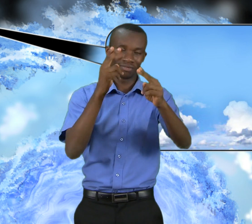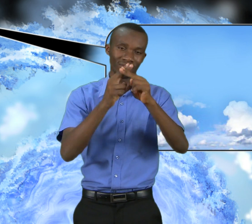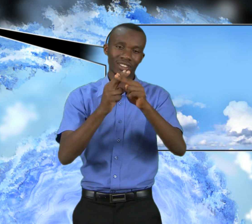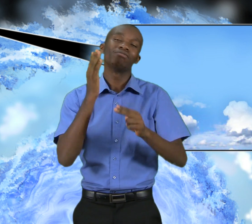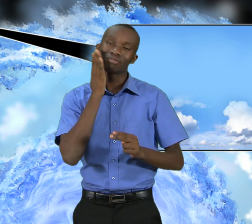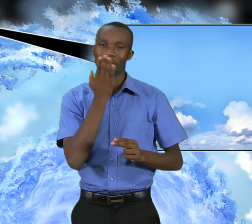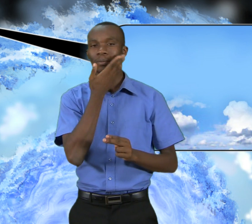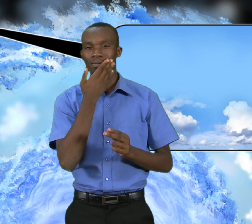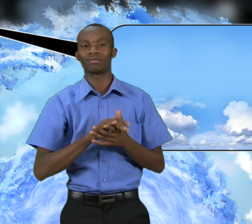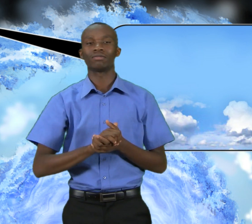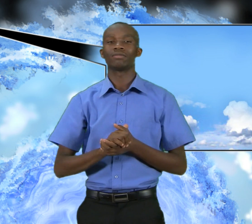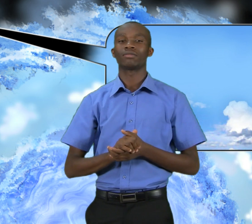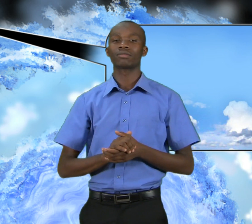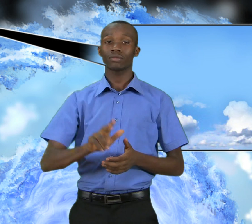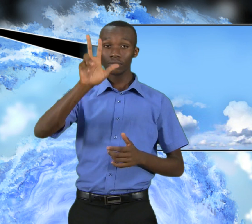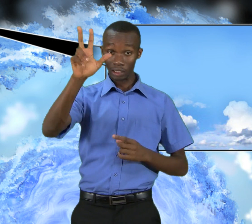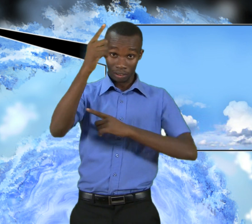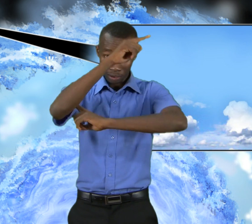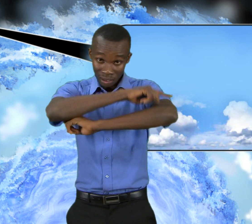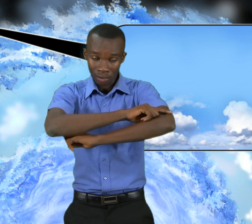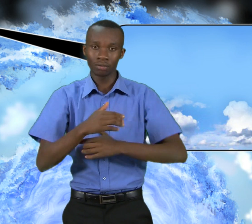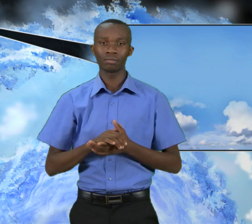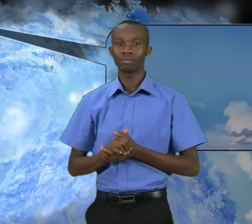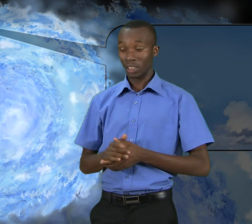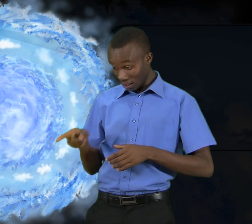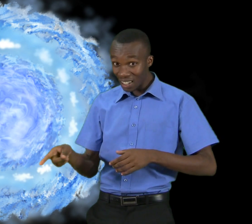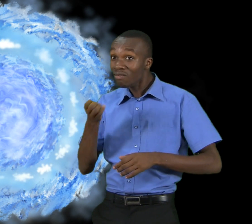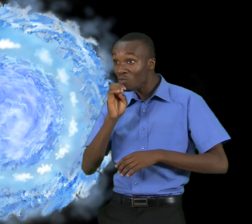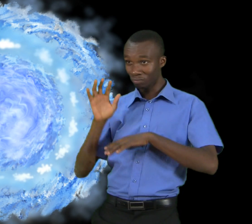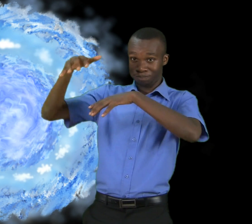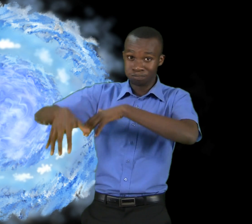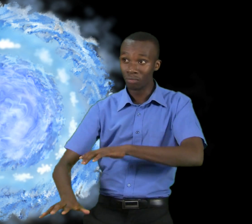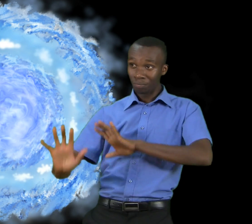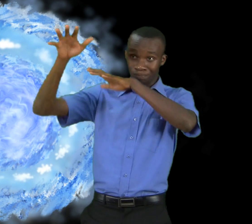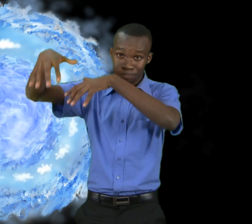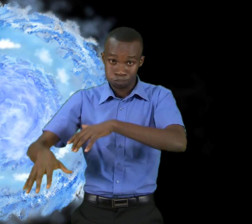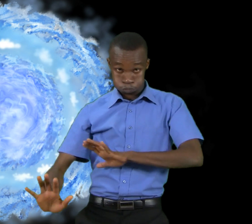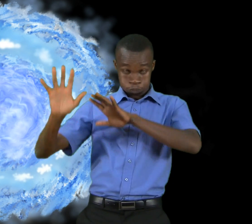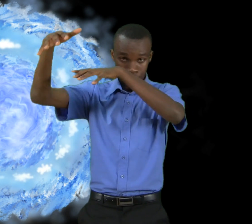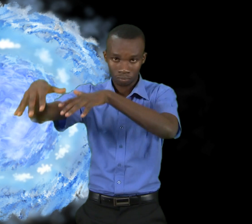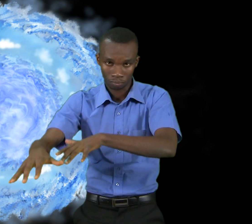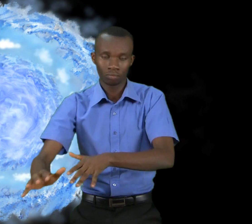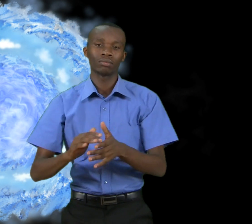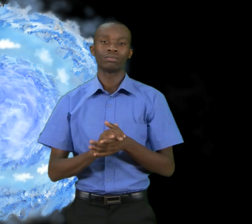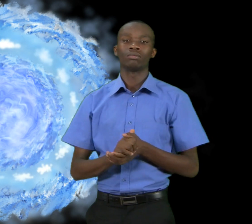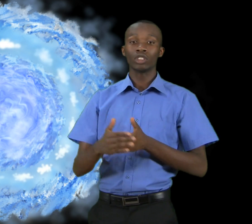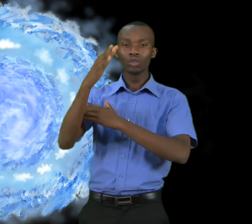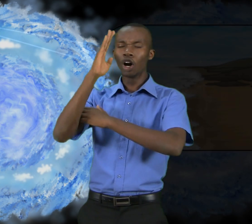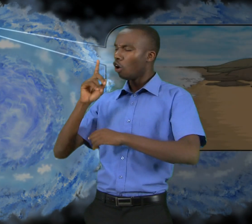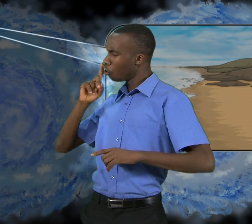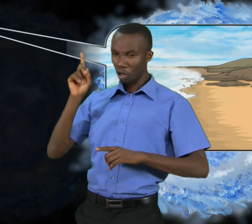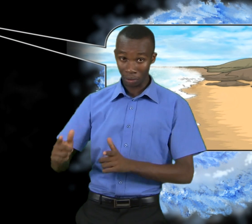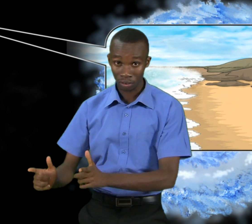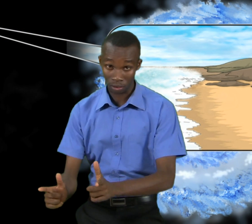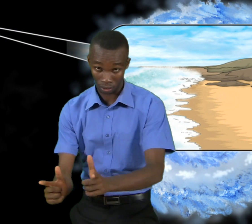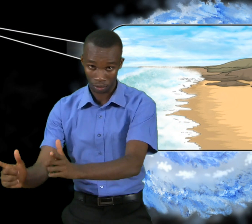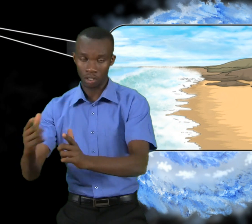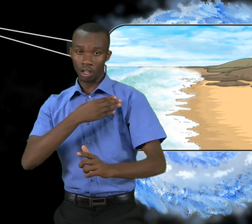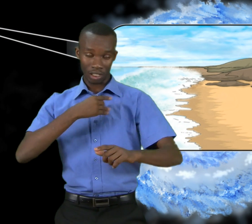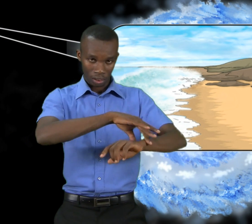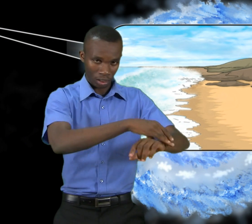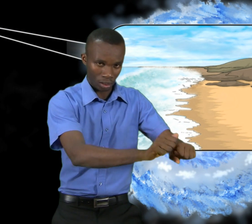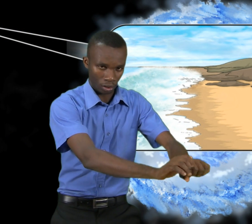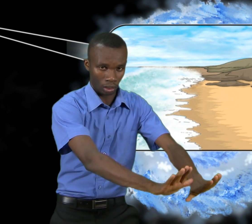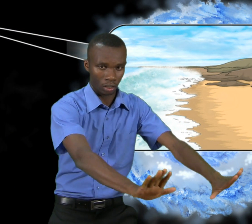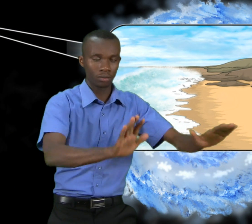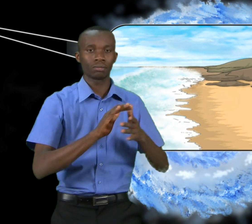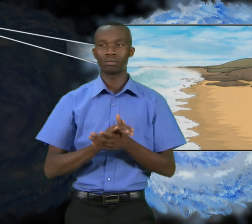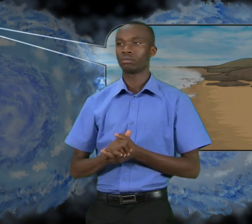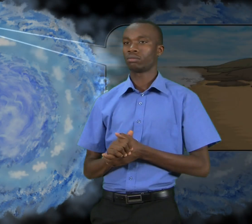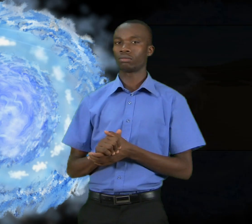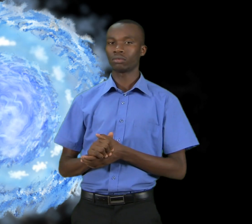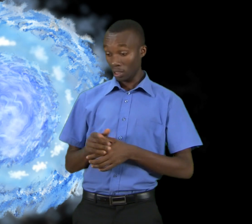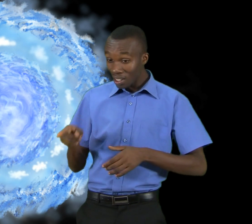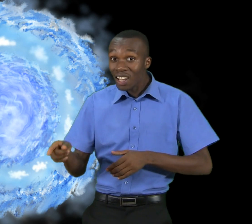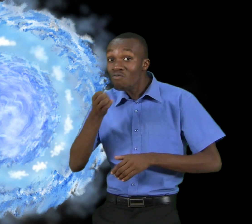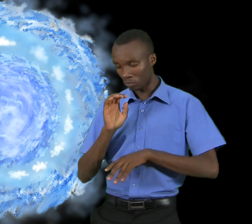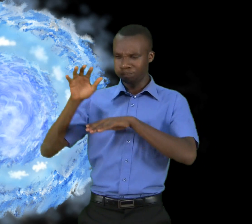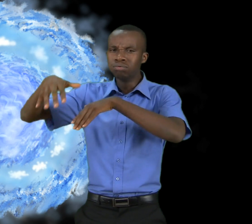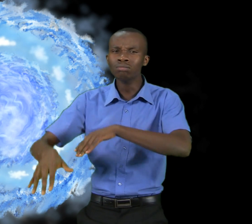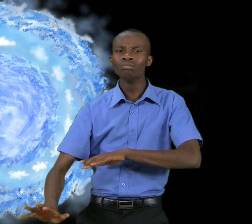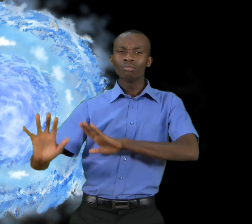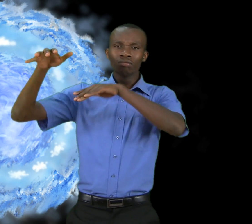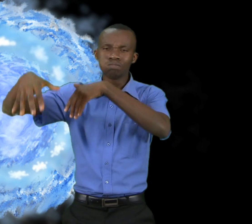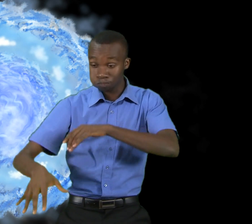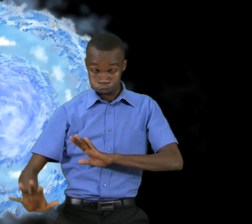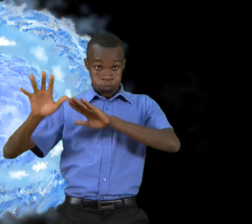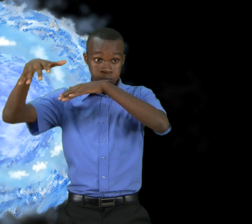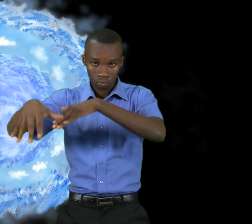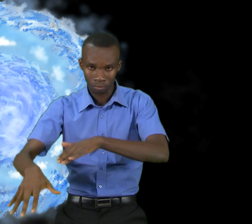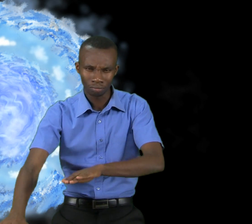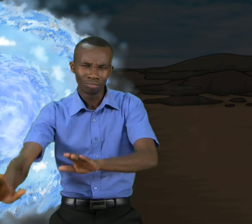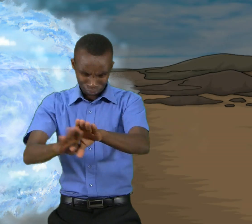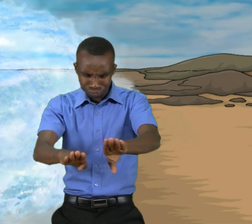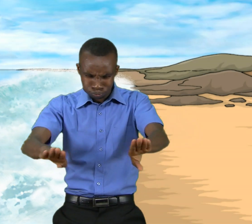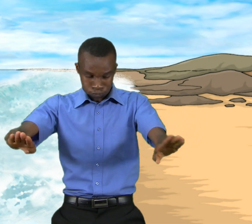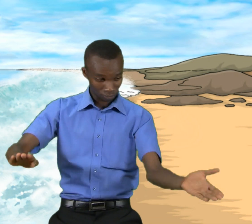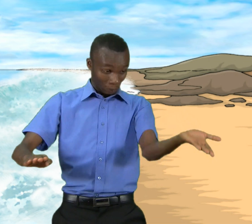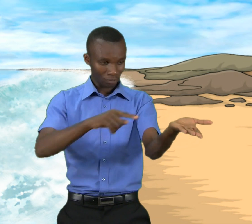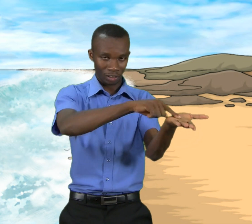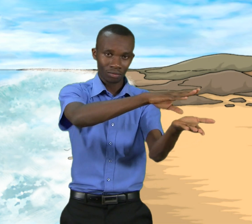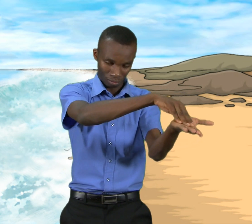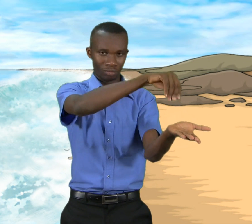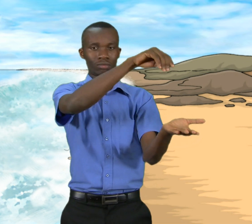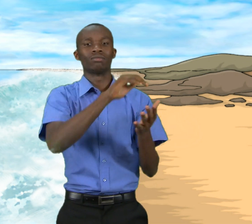So God made the expanse and separated the waters beneath it from the waters above. And it was so. God called the expanse “sky.”